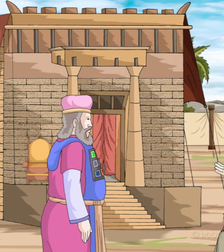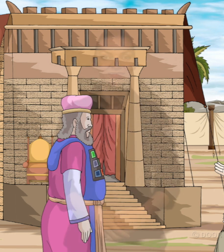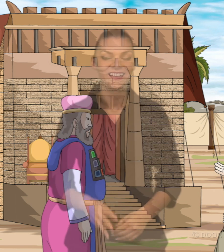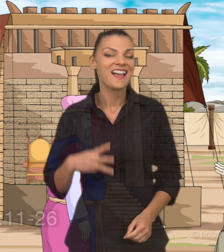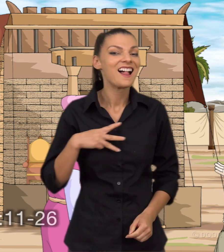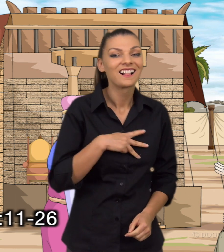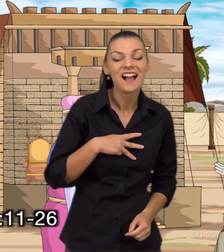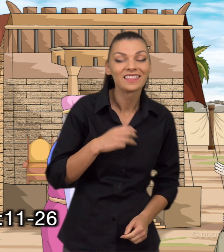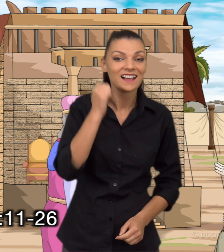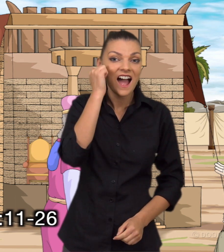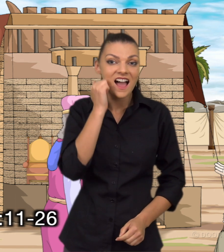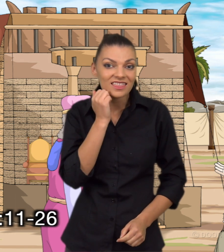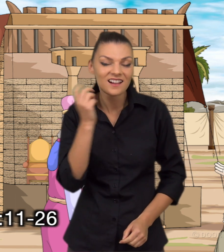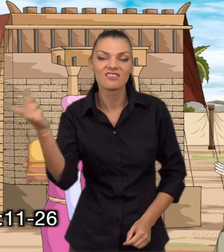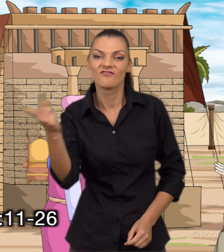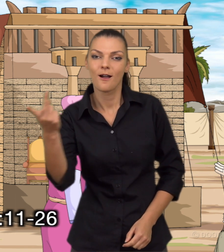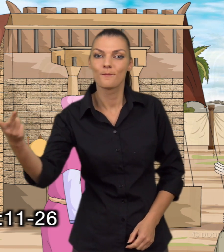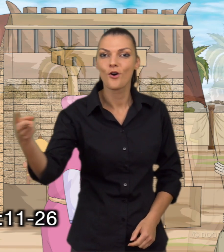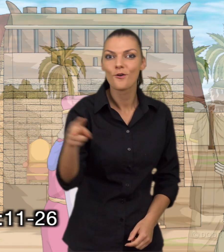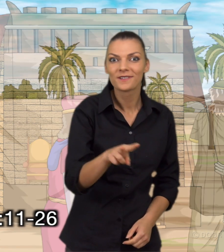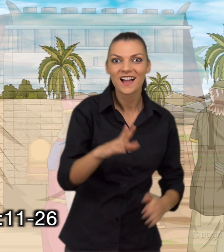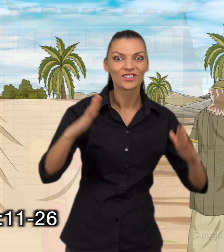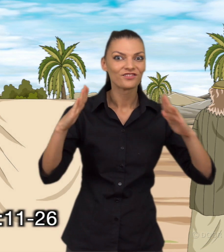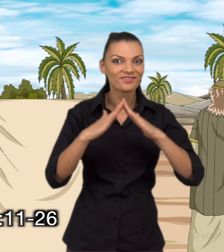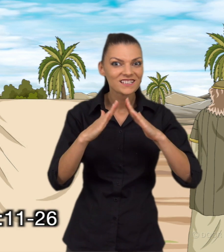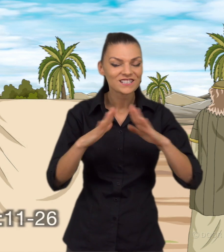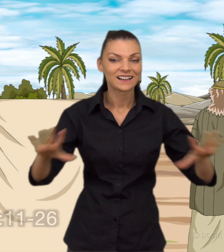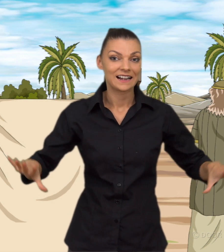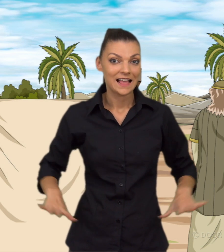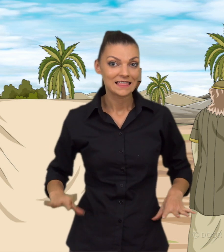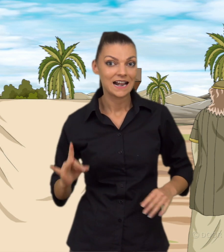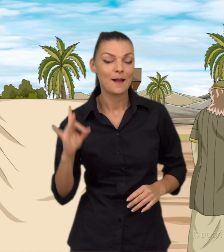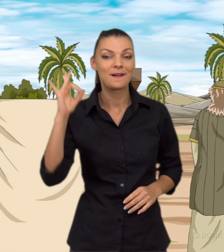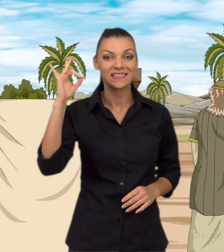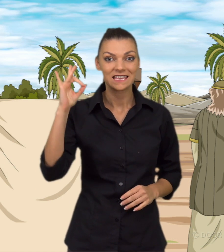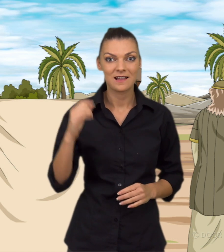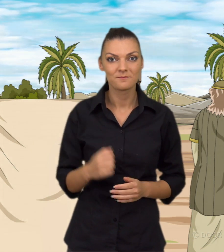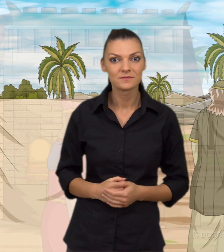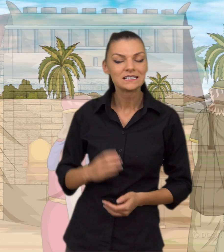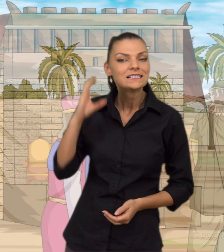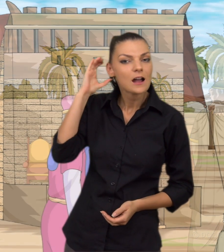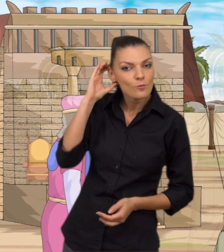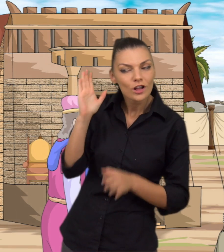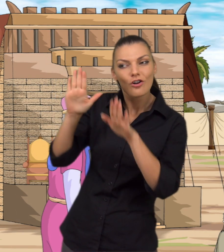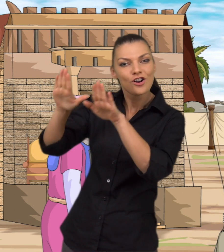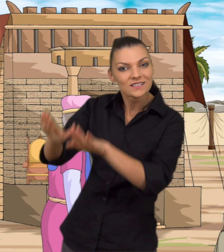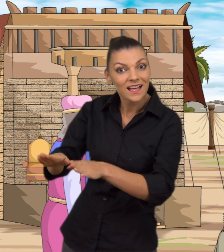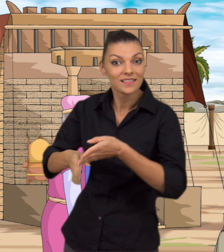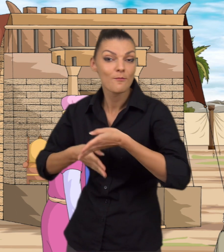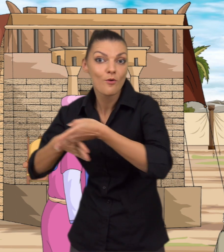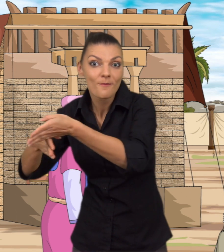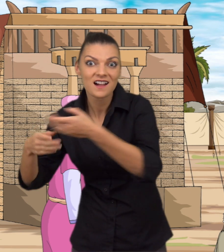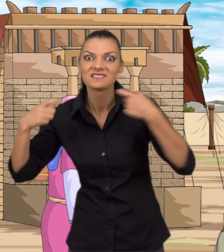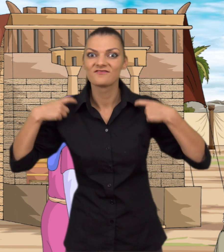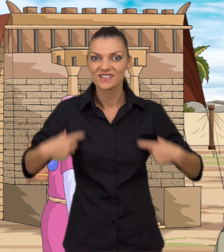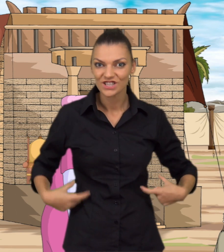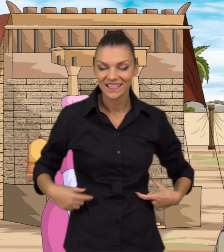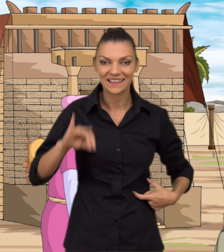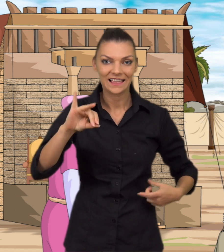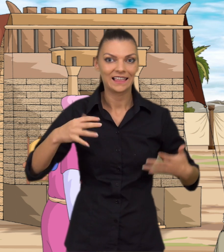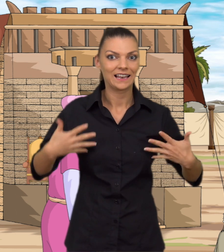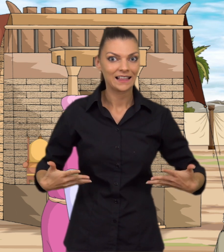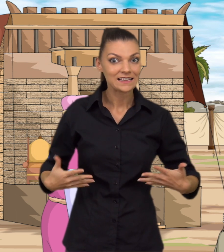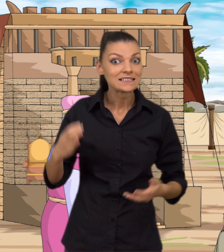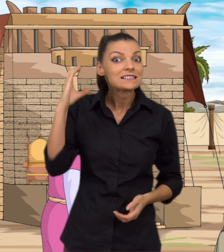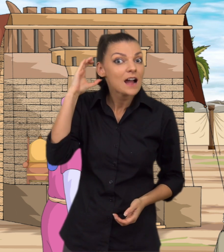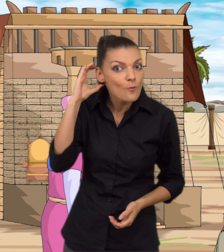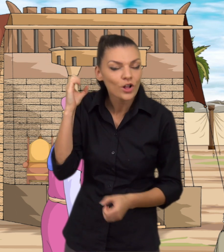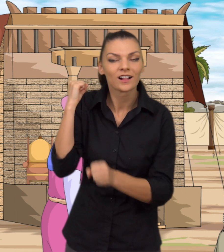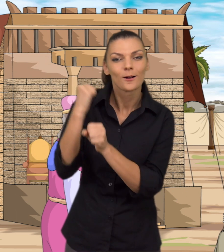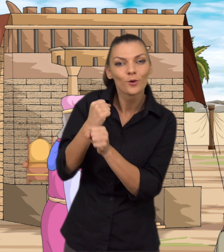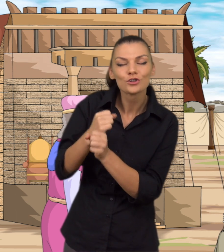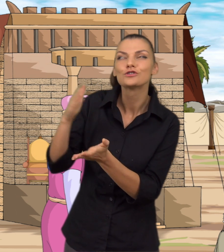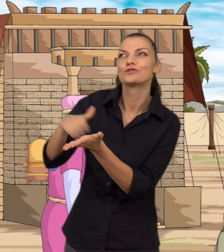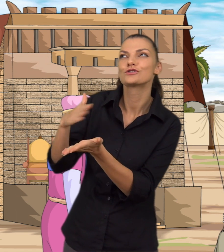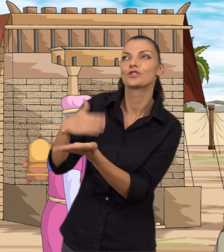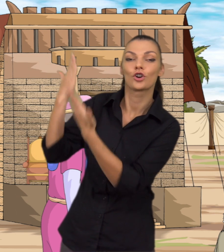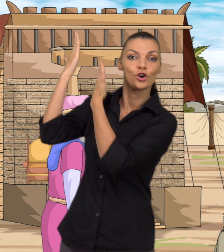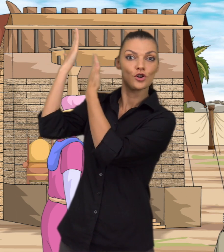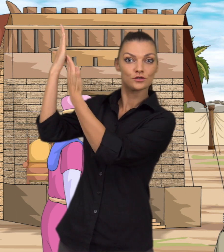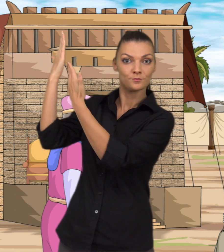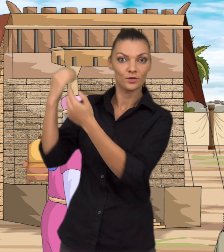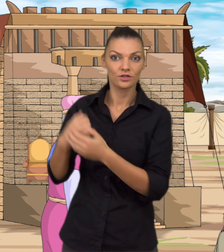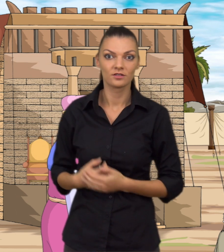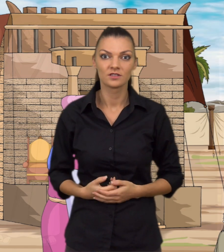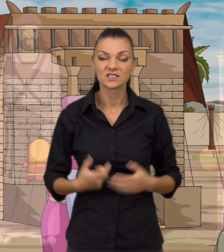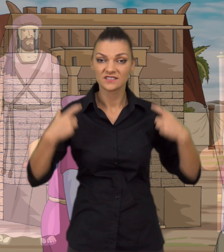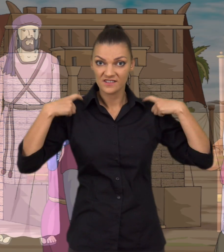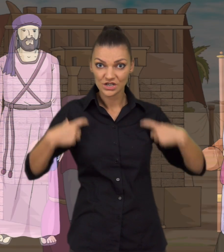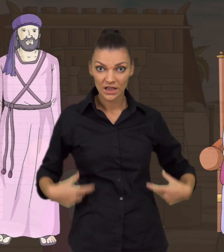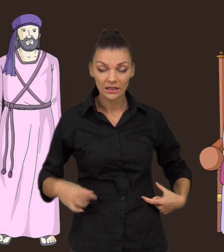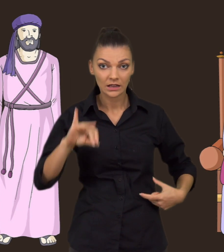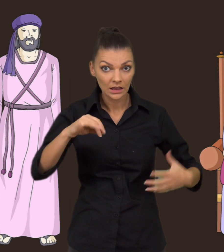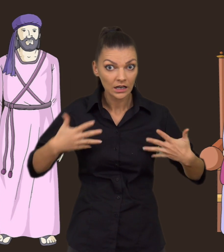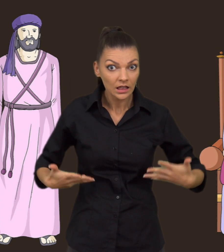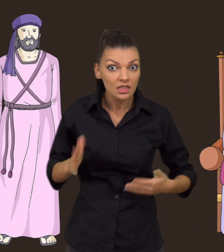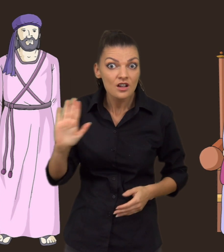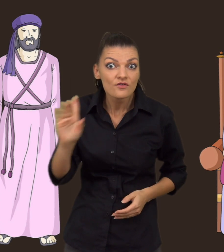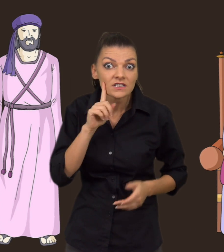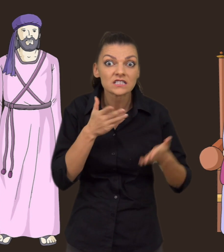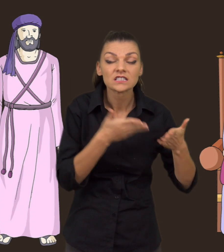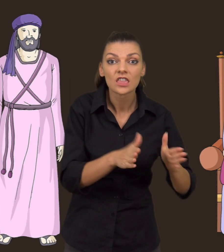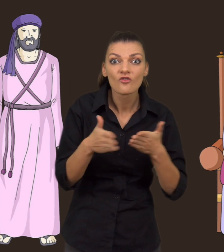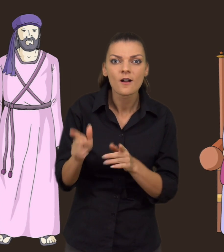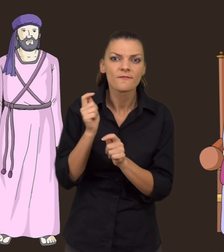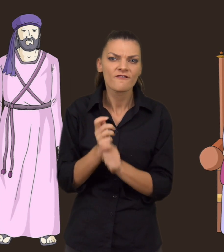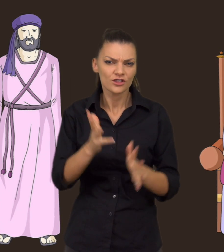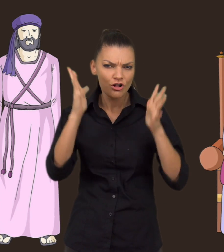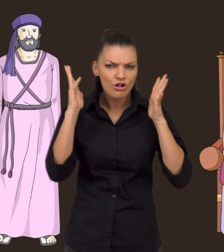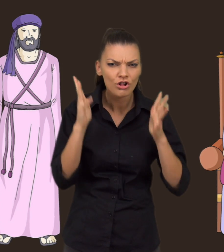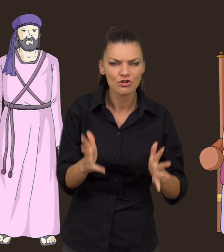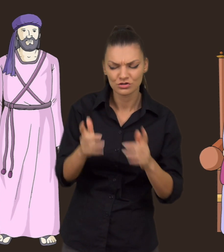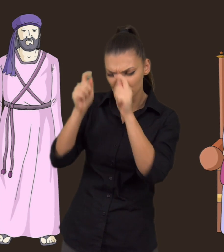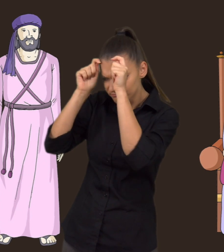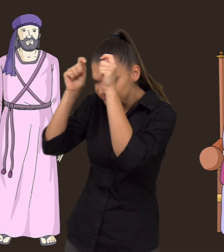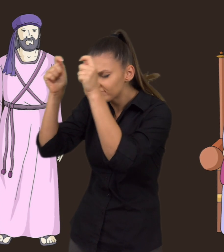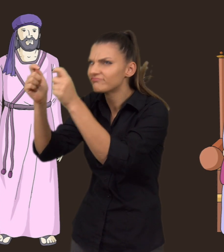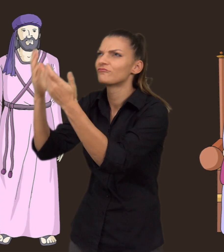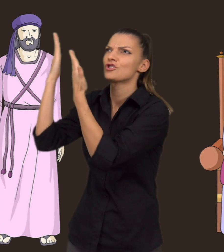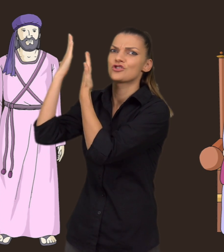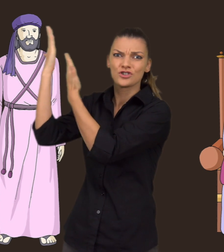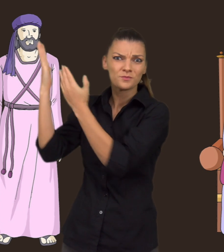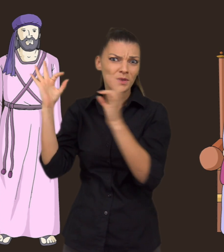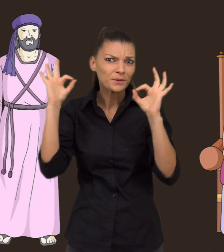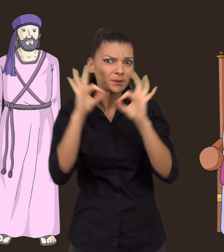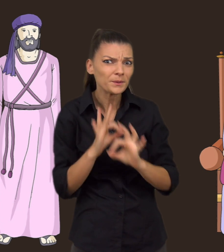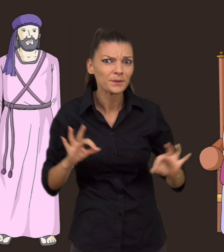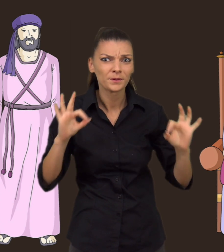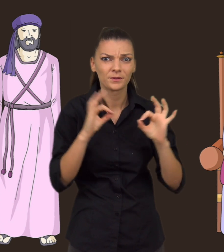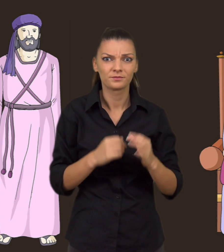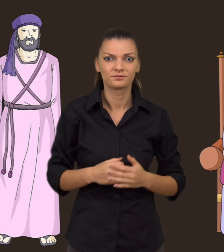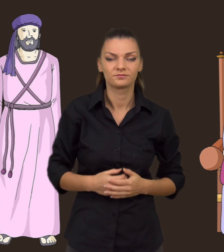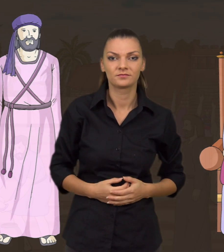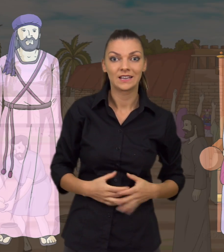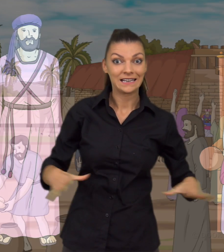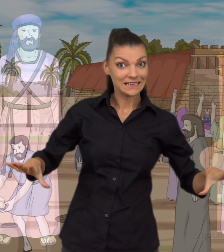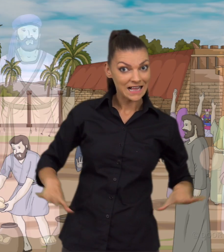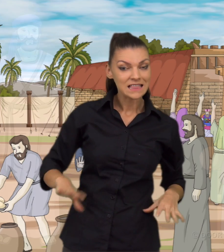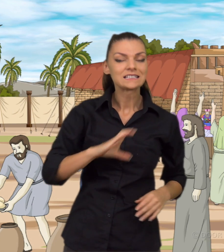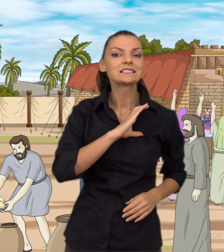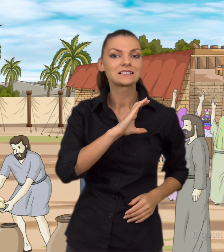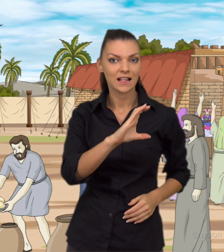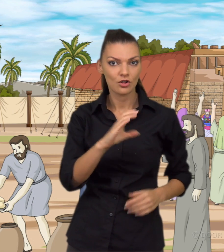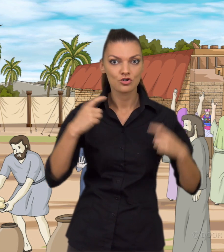Then Elkanah went home to Ramah, but the boy began ministering to the LORD before Eli the priest. Now the sons of Eli were wicked men; they had no regard for the LORD or for the custom of the priests with the people.